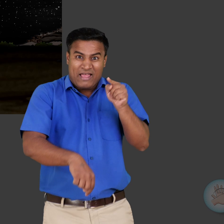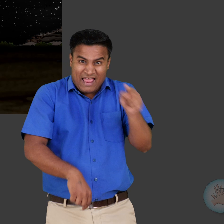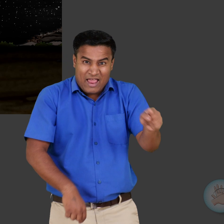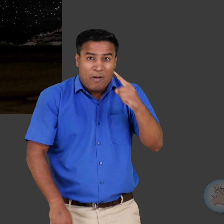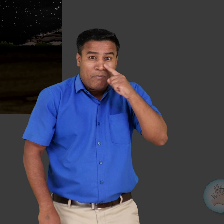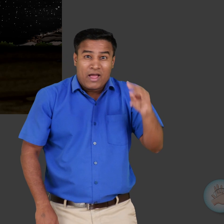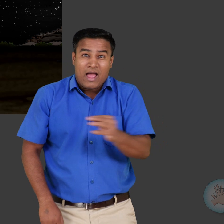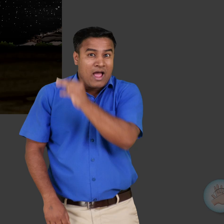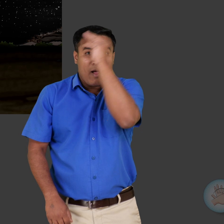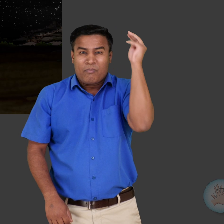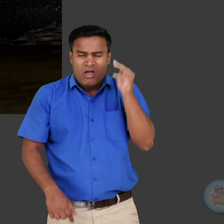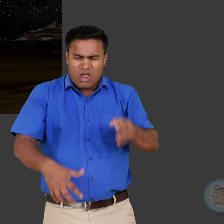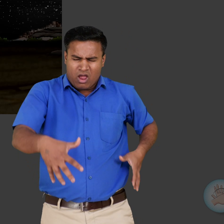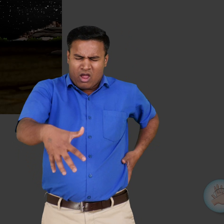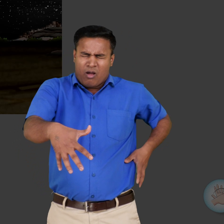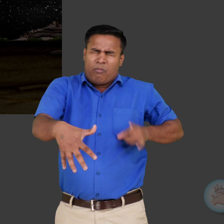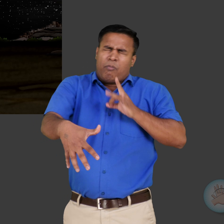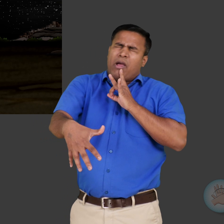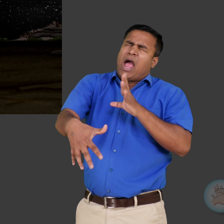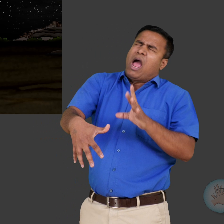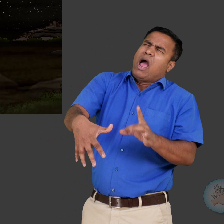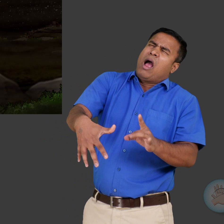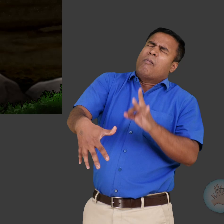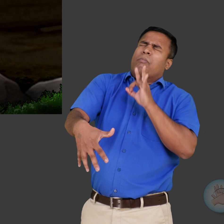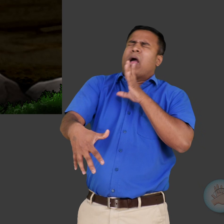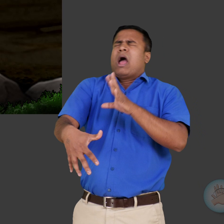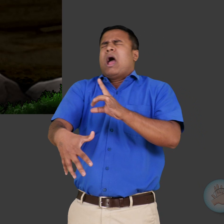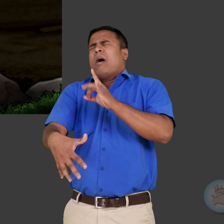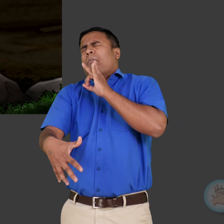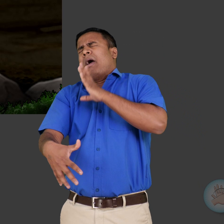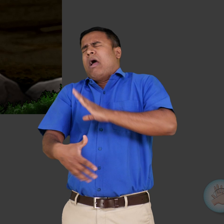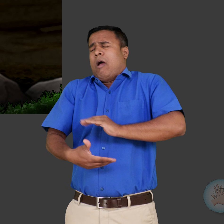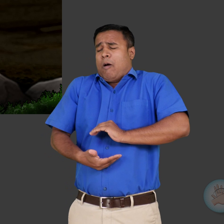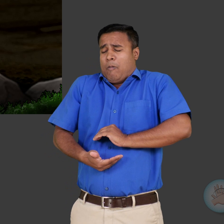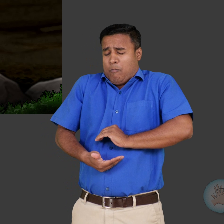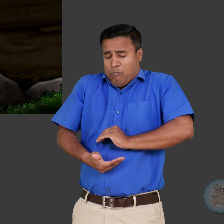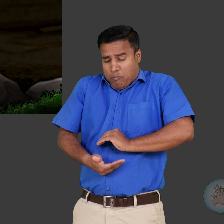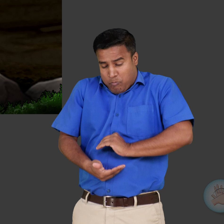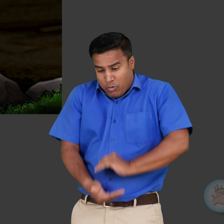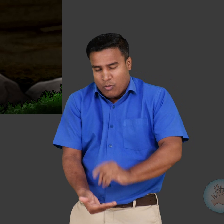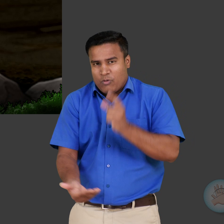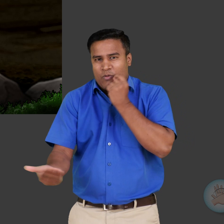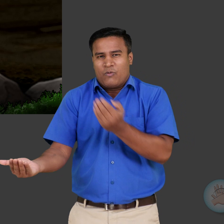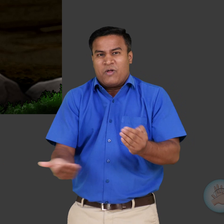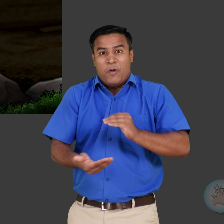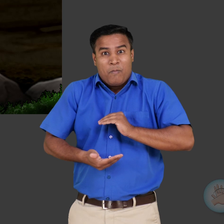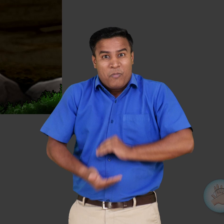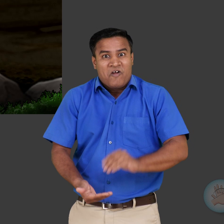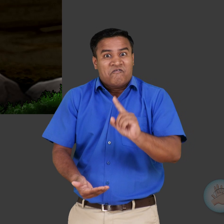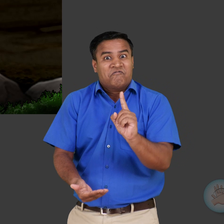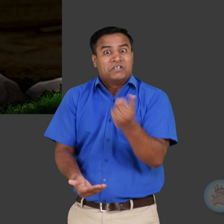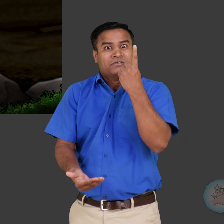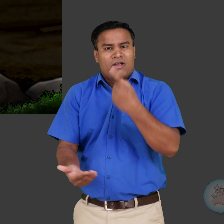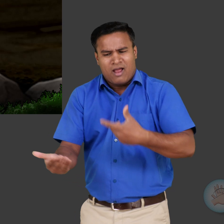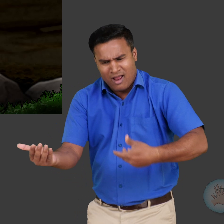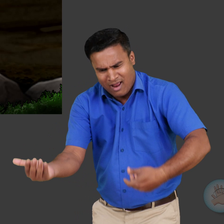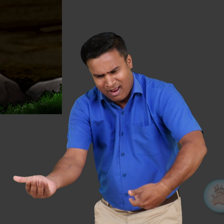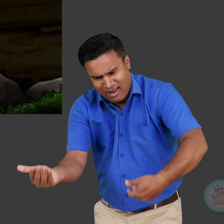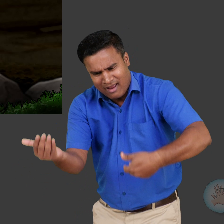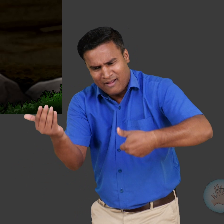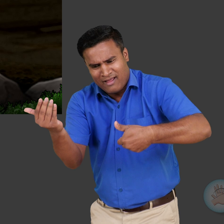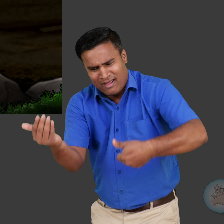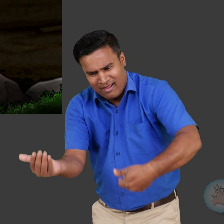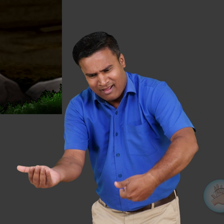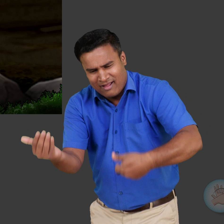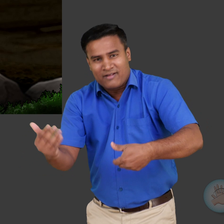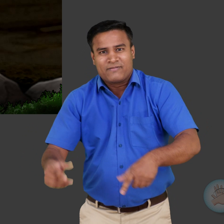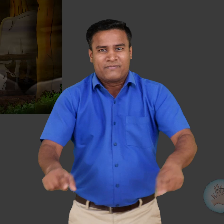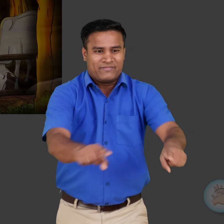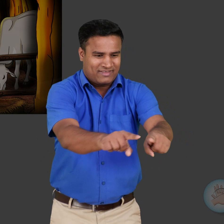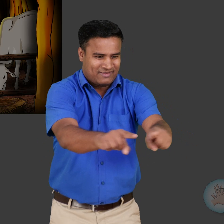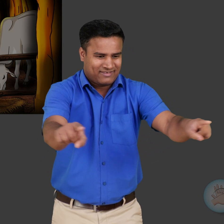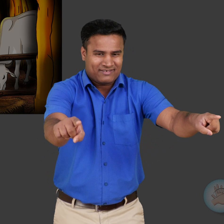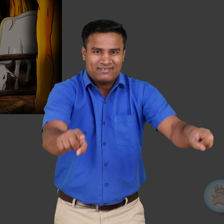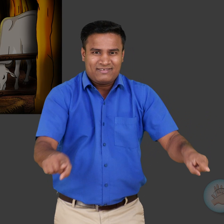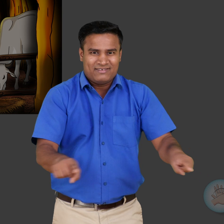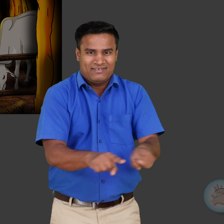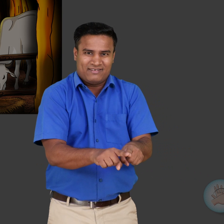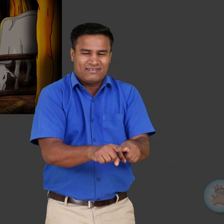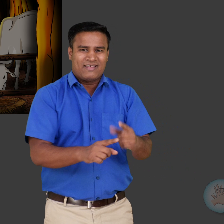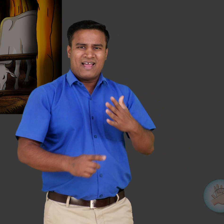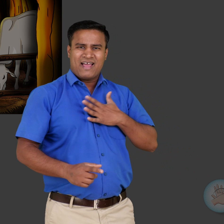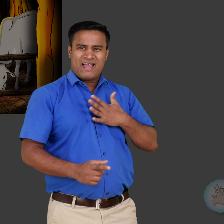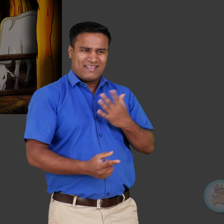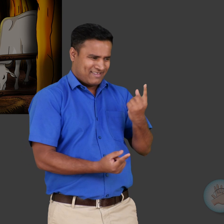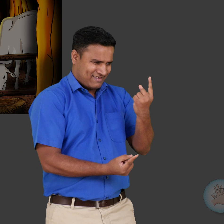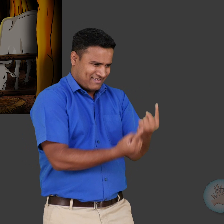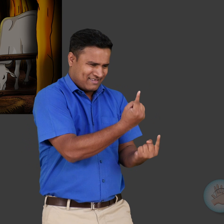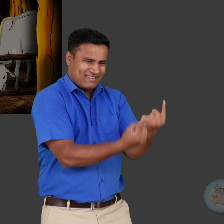And she gave birth to her firstborn, a Son.